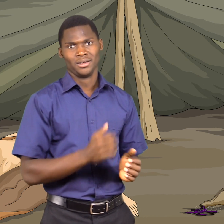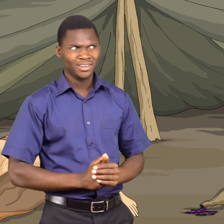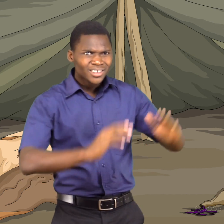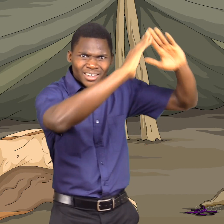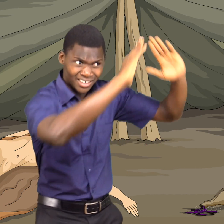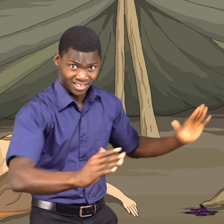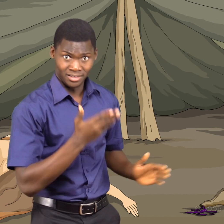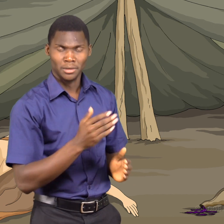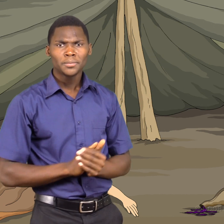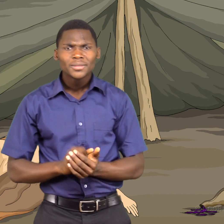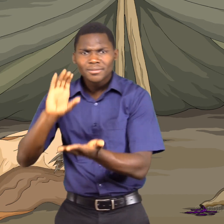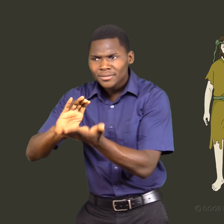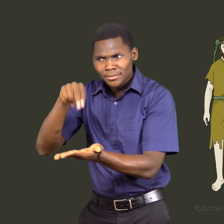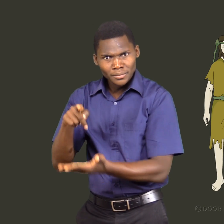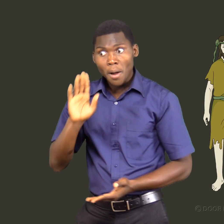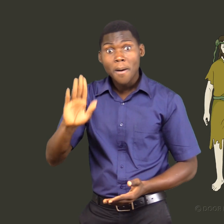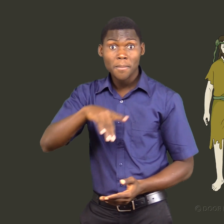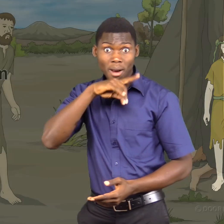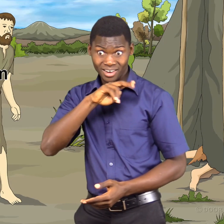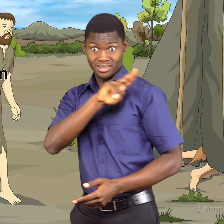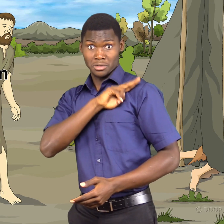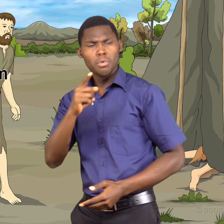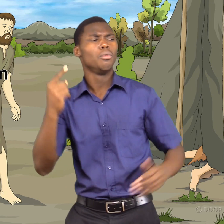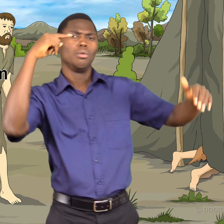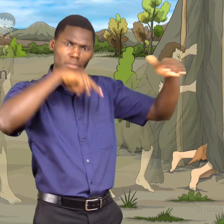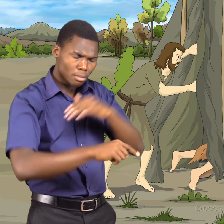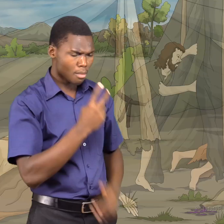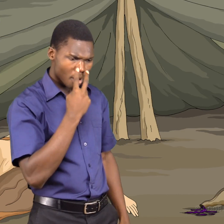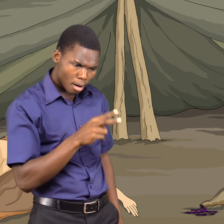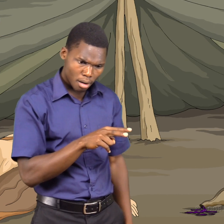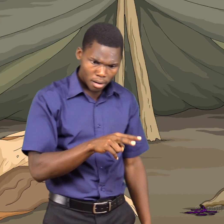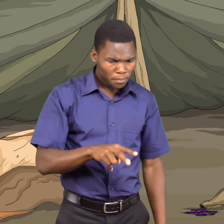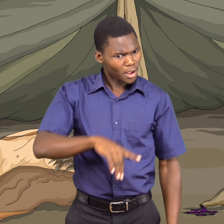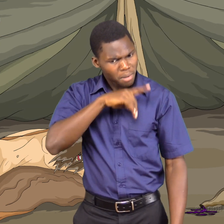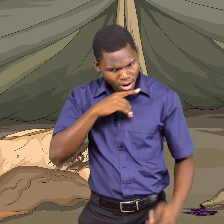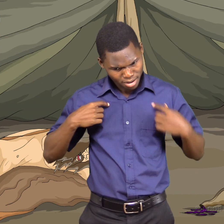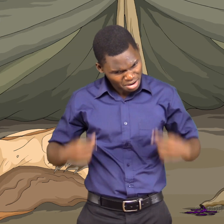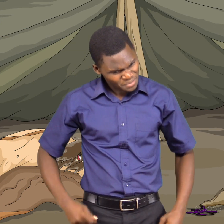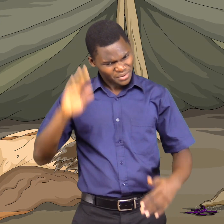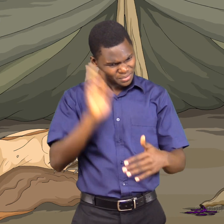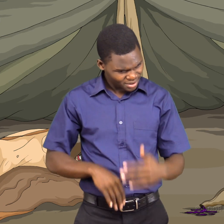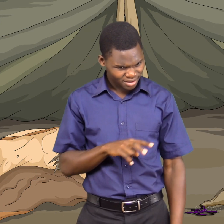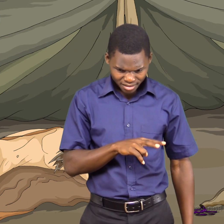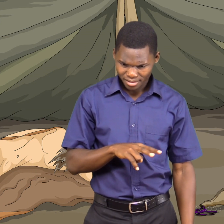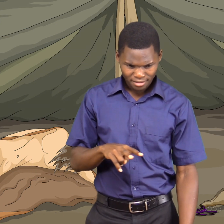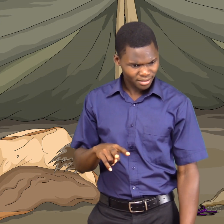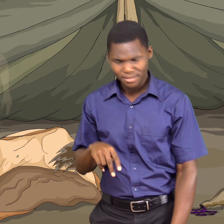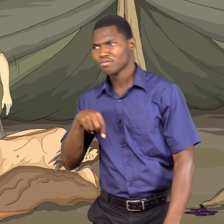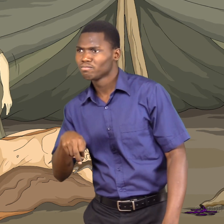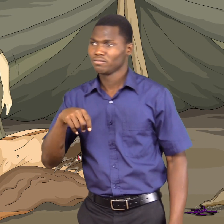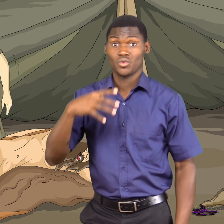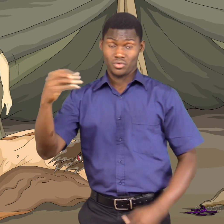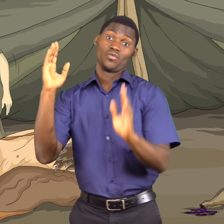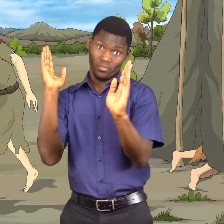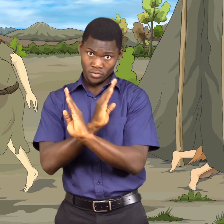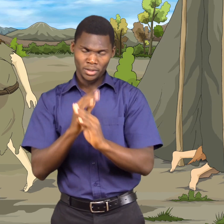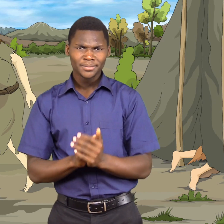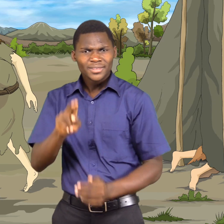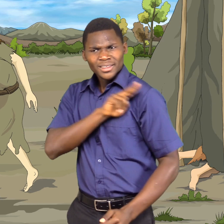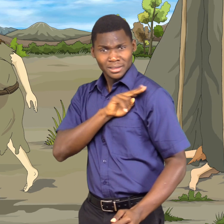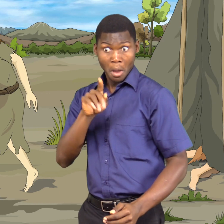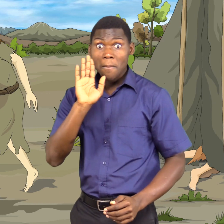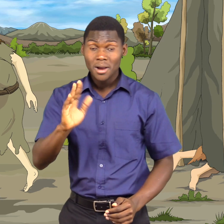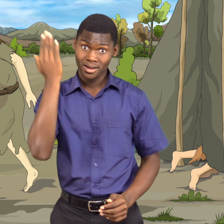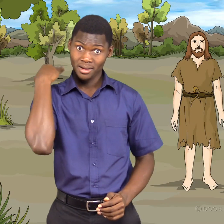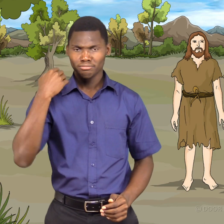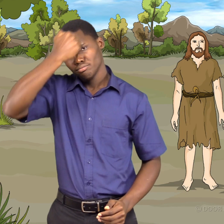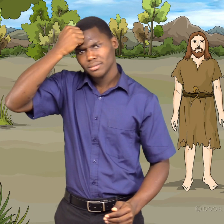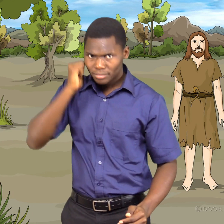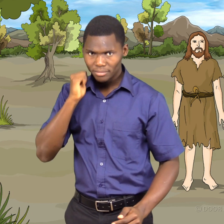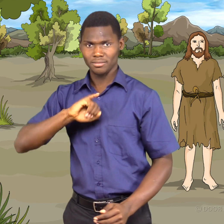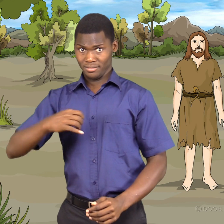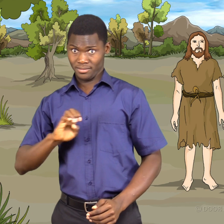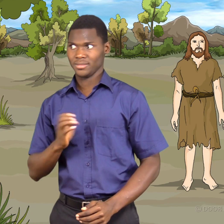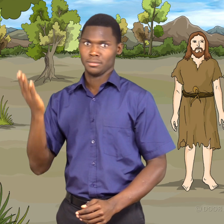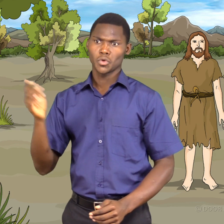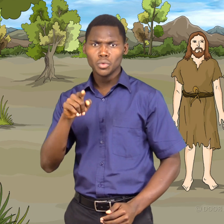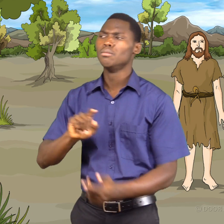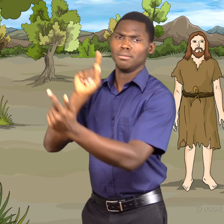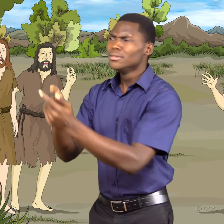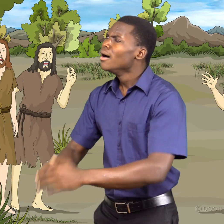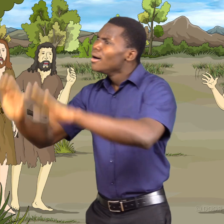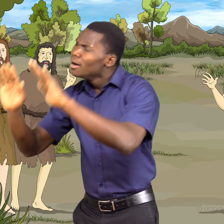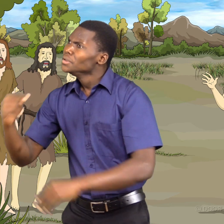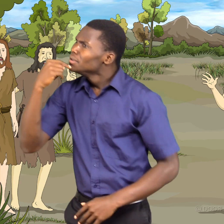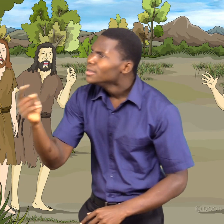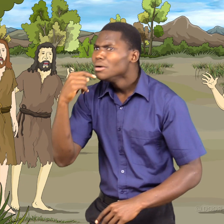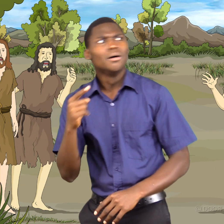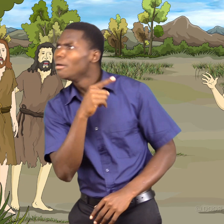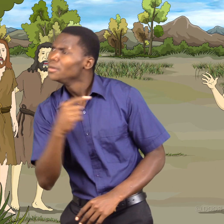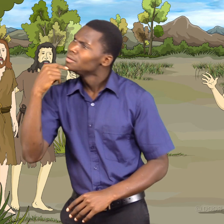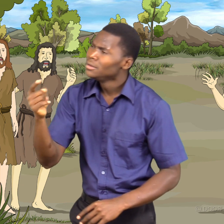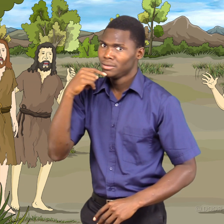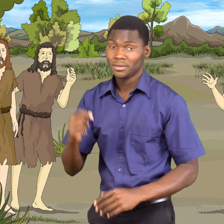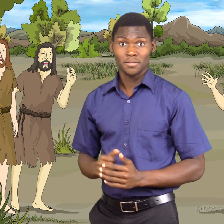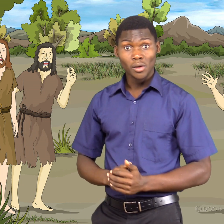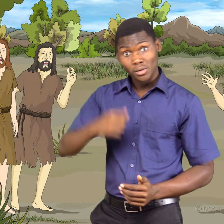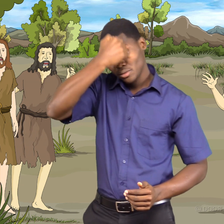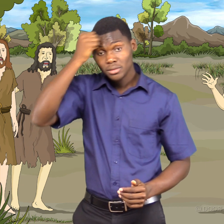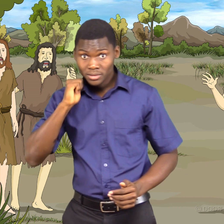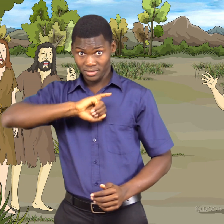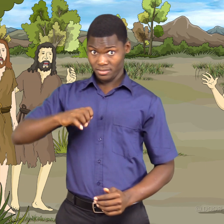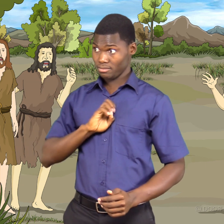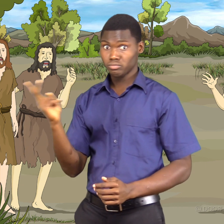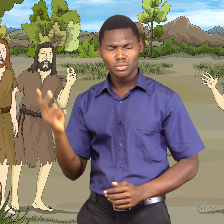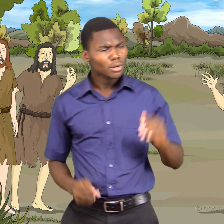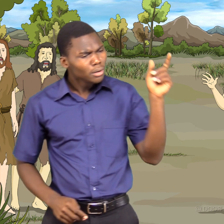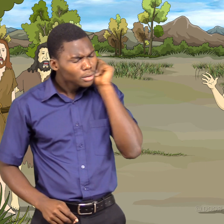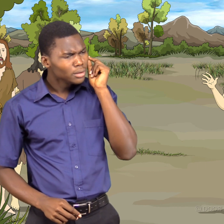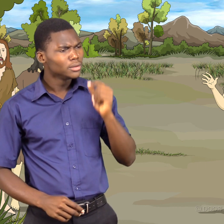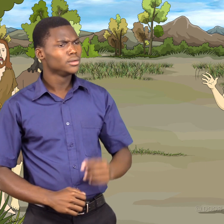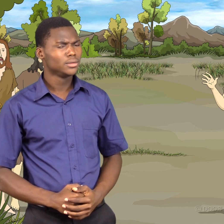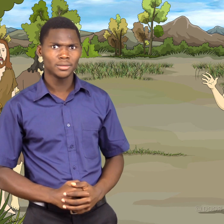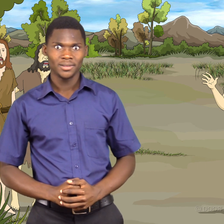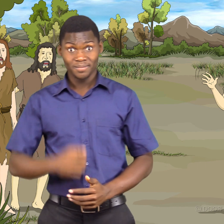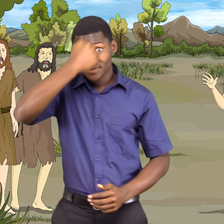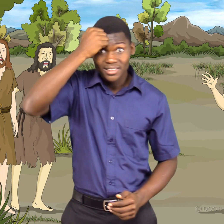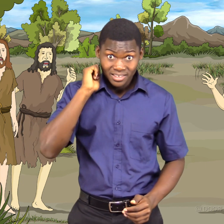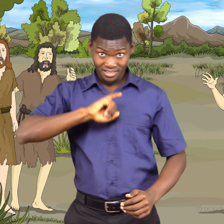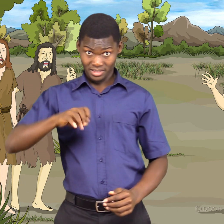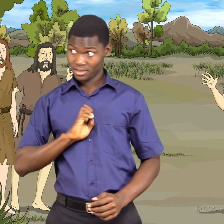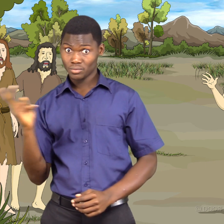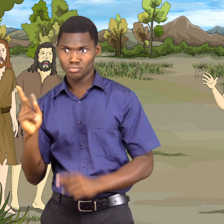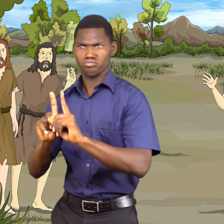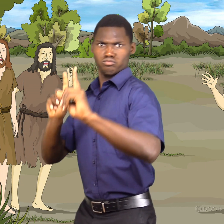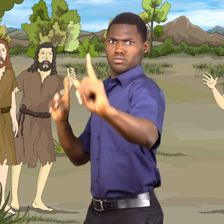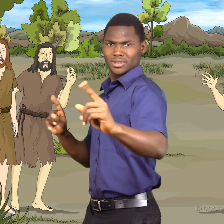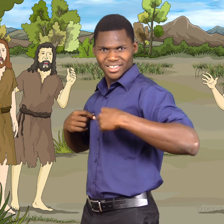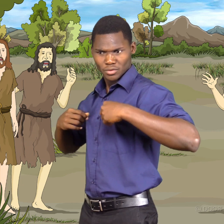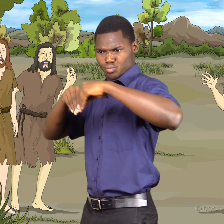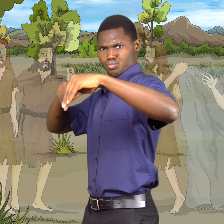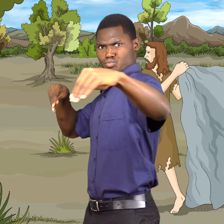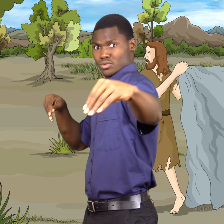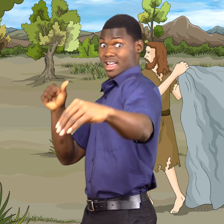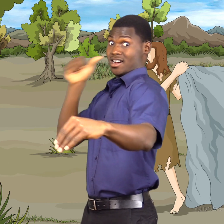And Ham, the father of Canaan, saw his father’s nakedness and told his two brothers outside.